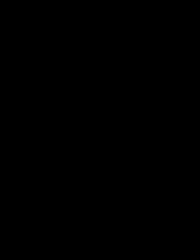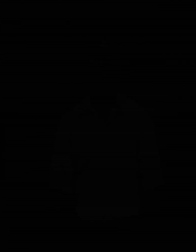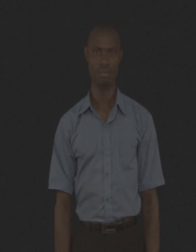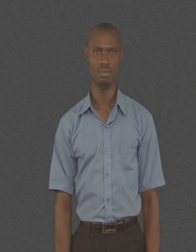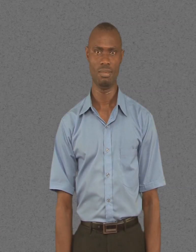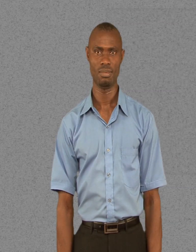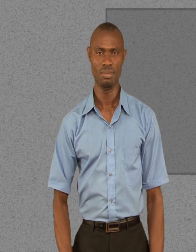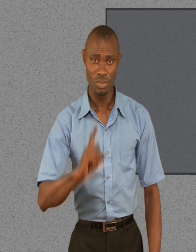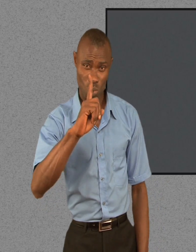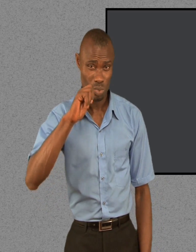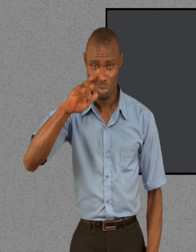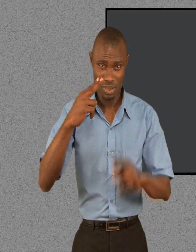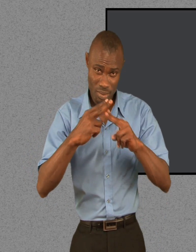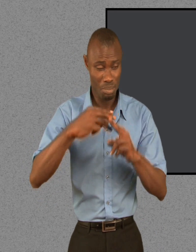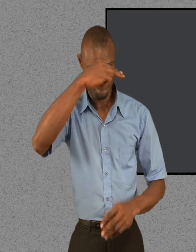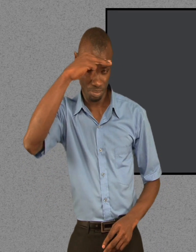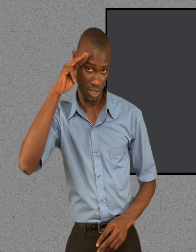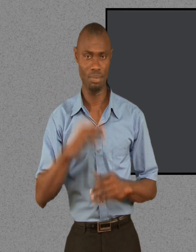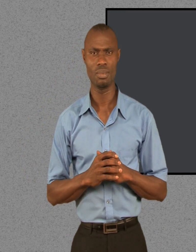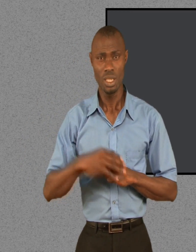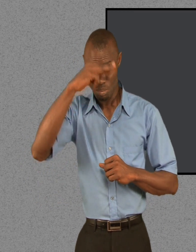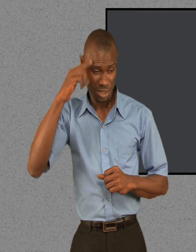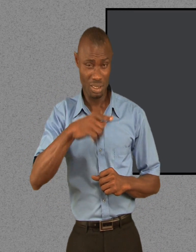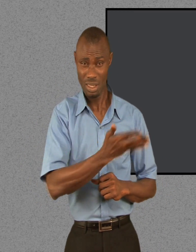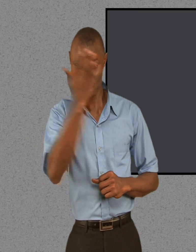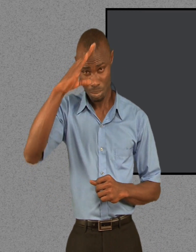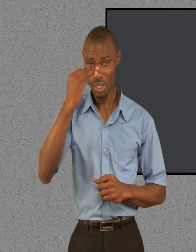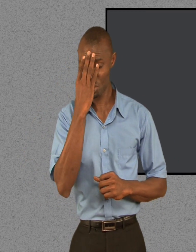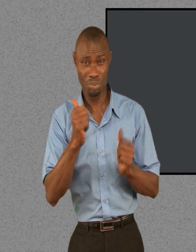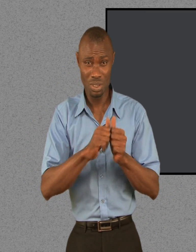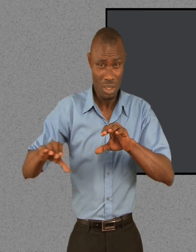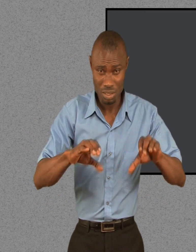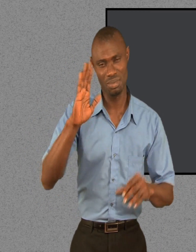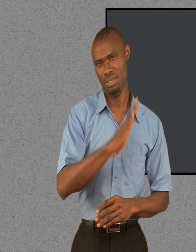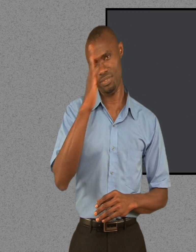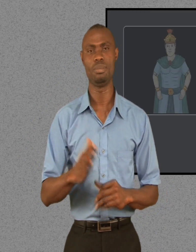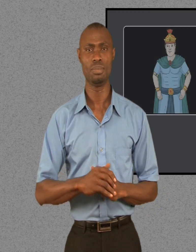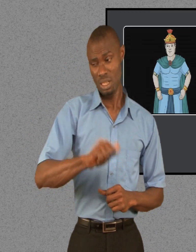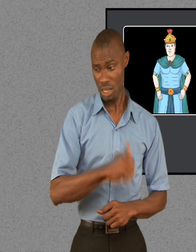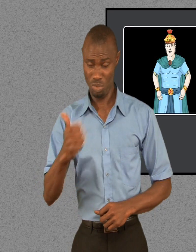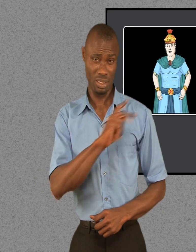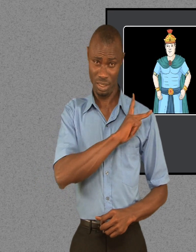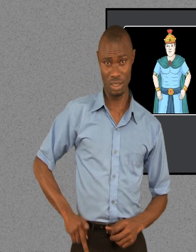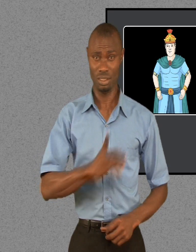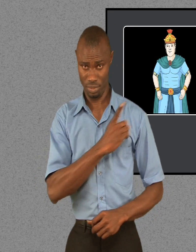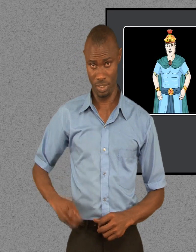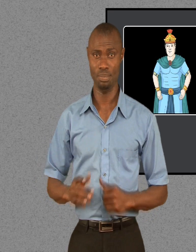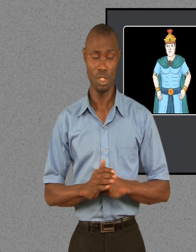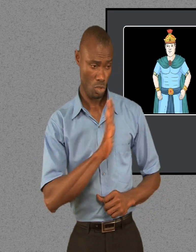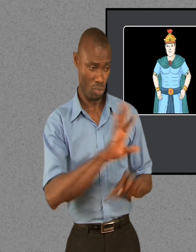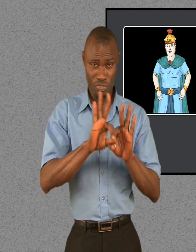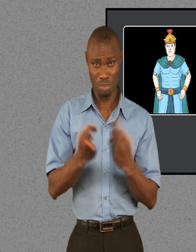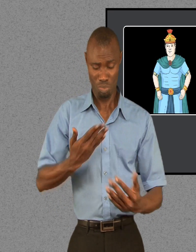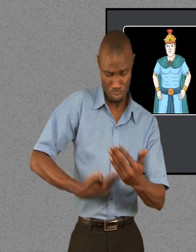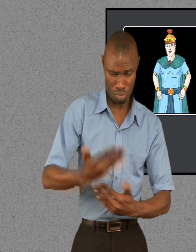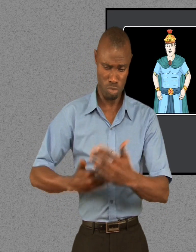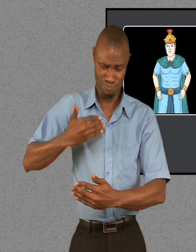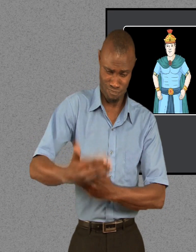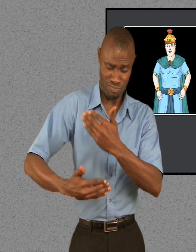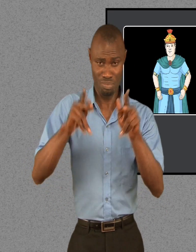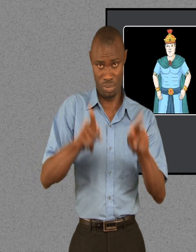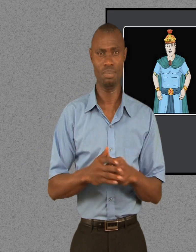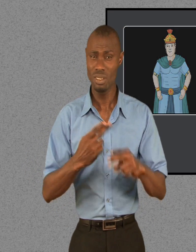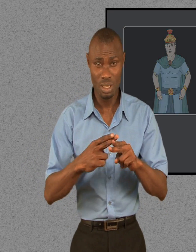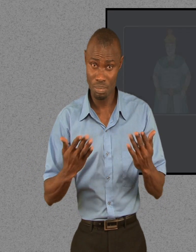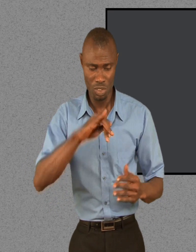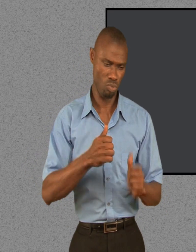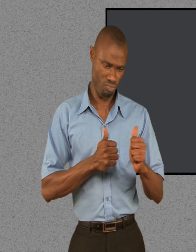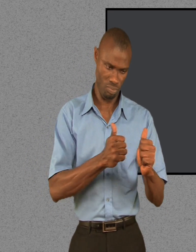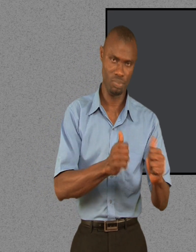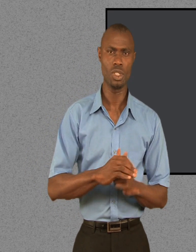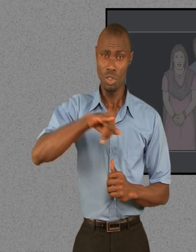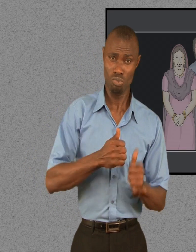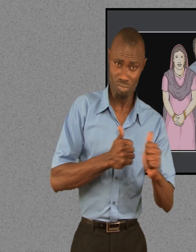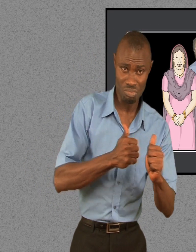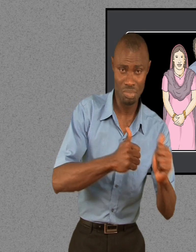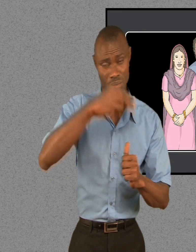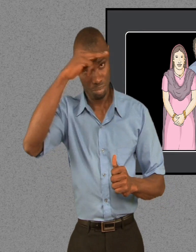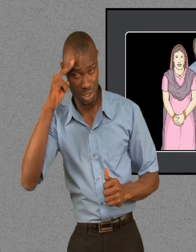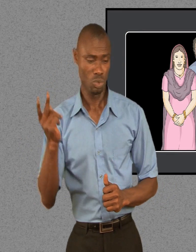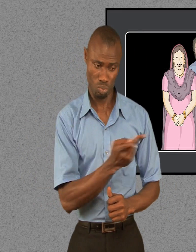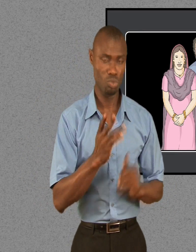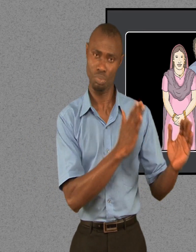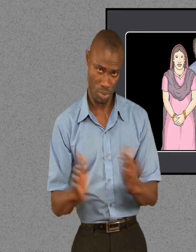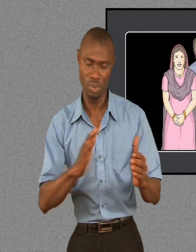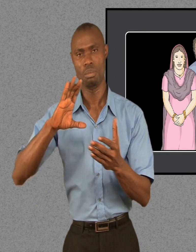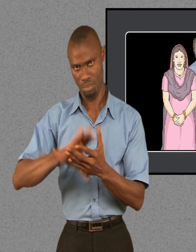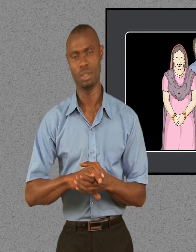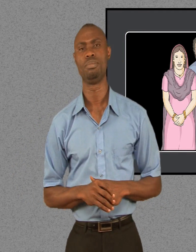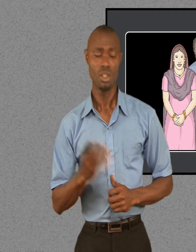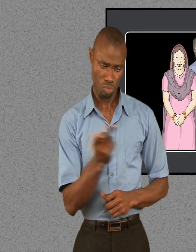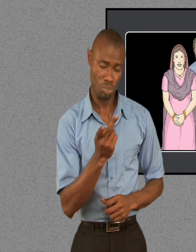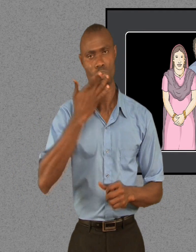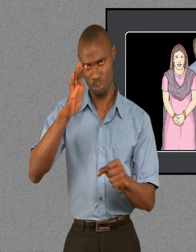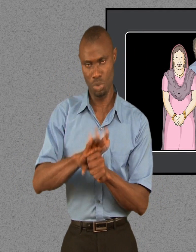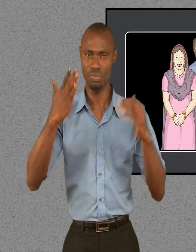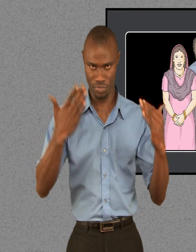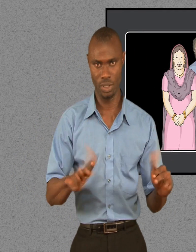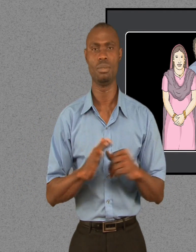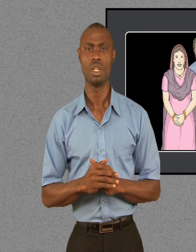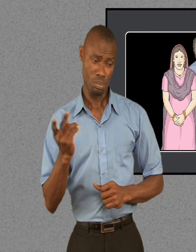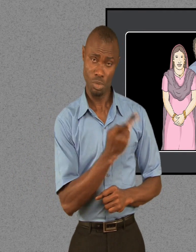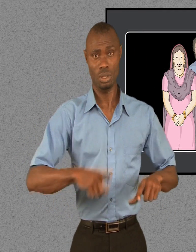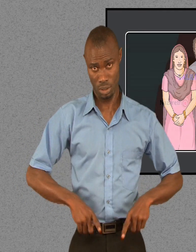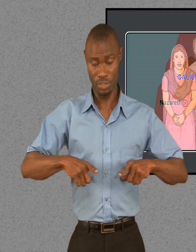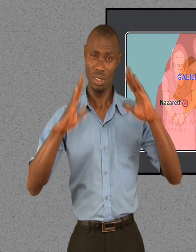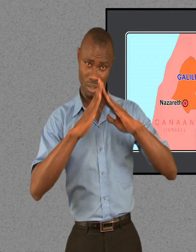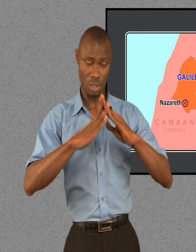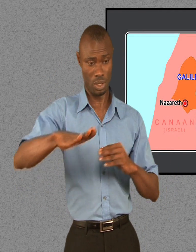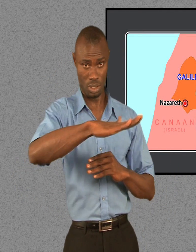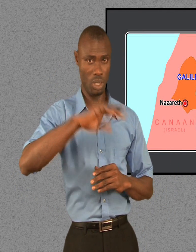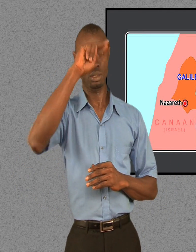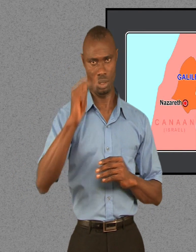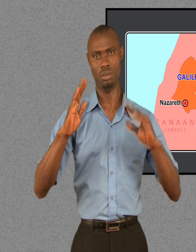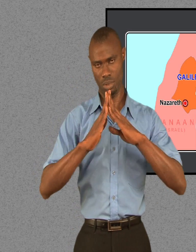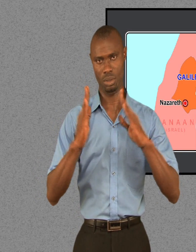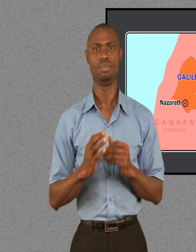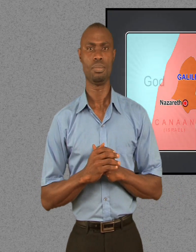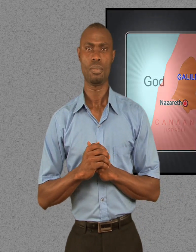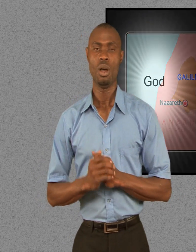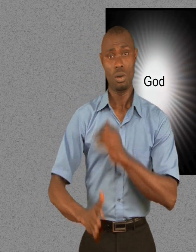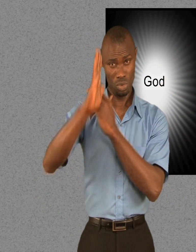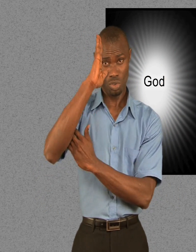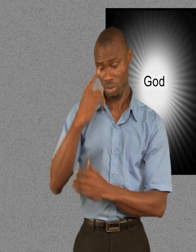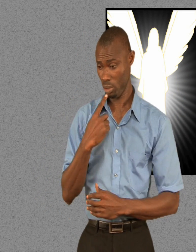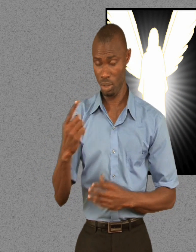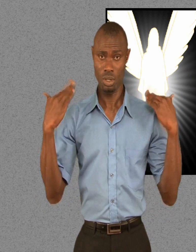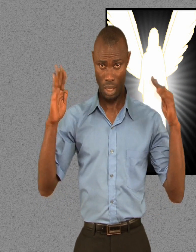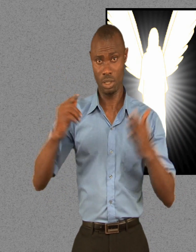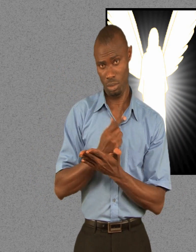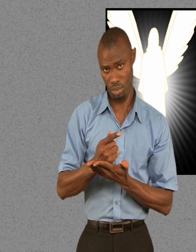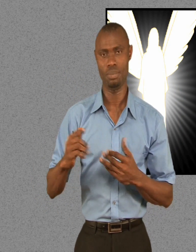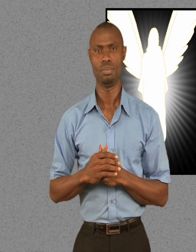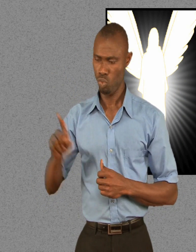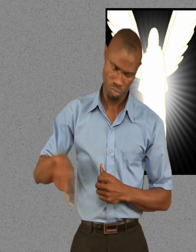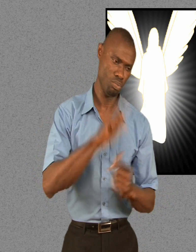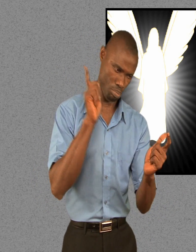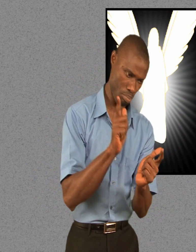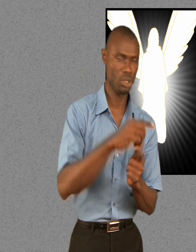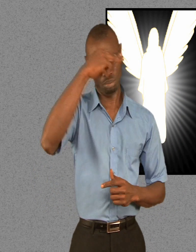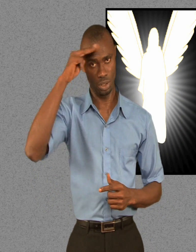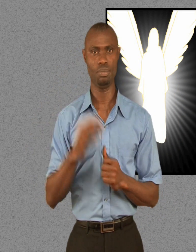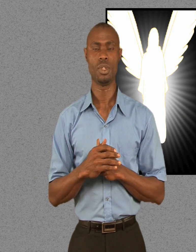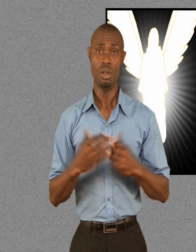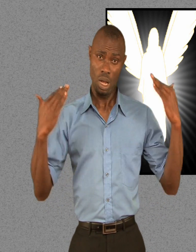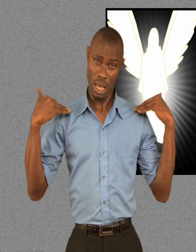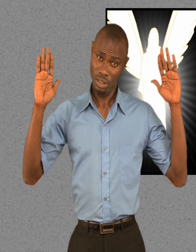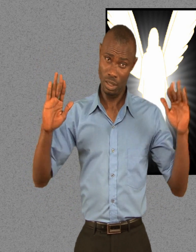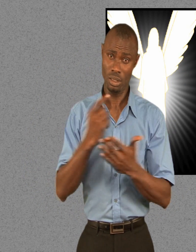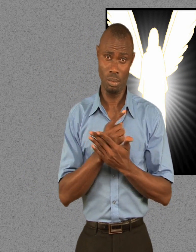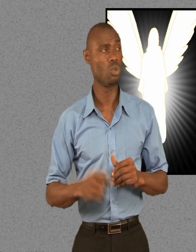In the sixth month, God sent the angel Gabriel to a town in Galilee called Nazareth, to a virgin pledged in marriage to a man named Joseph, who was of the house of David.